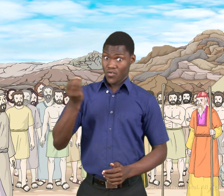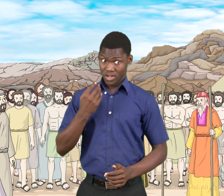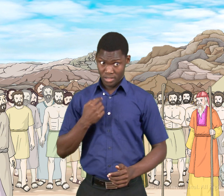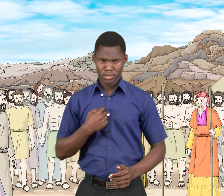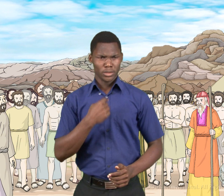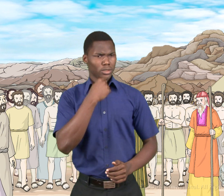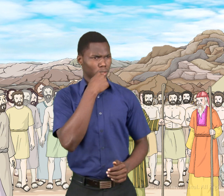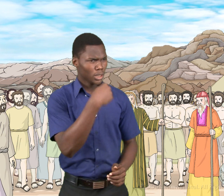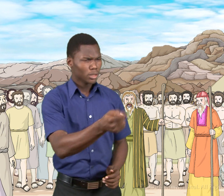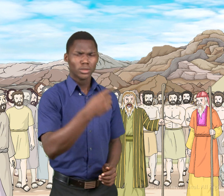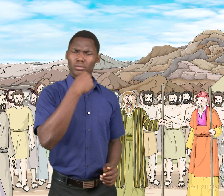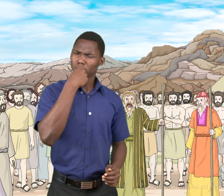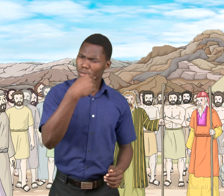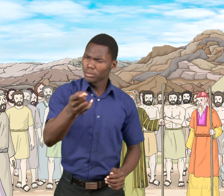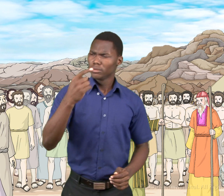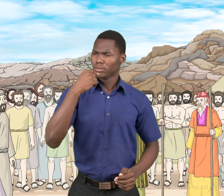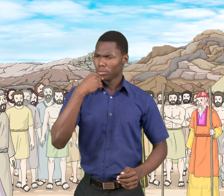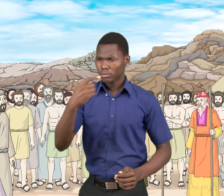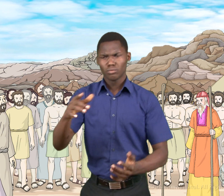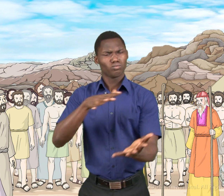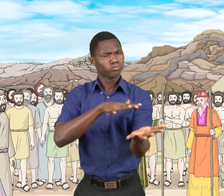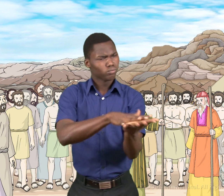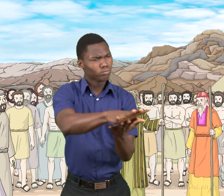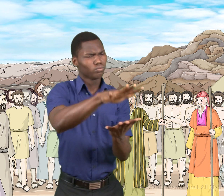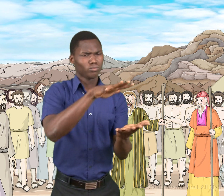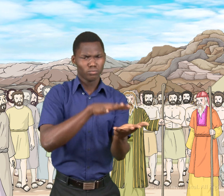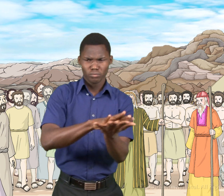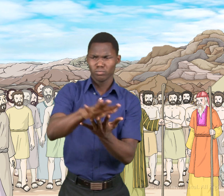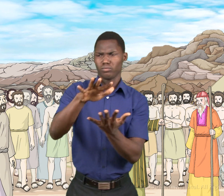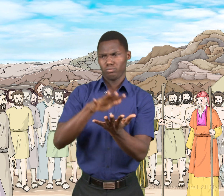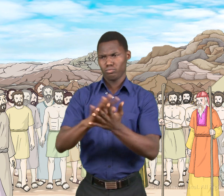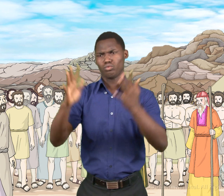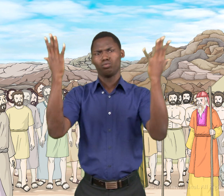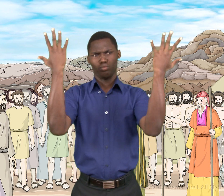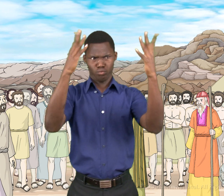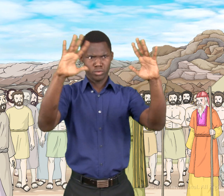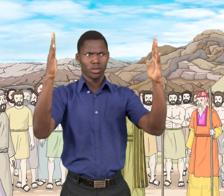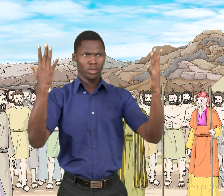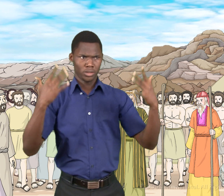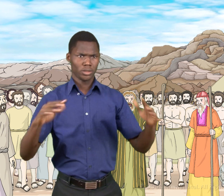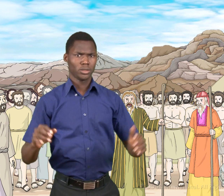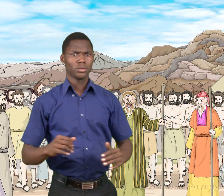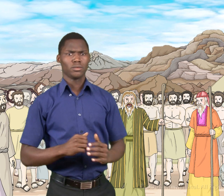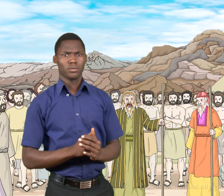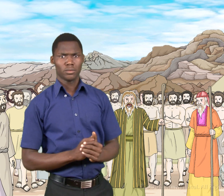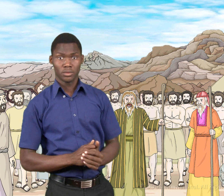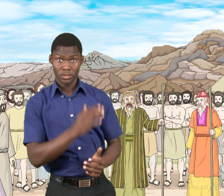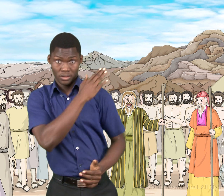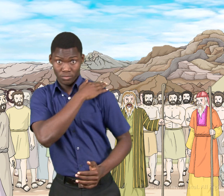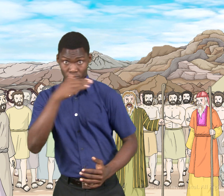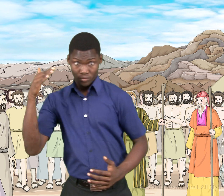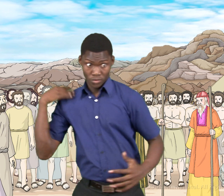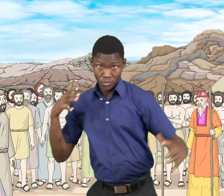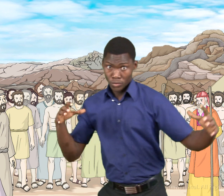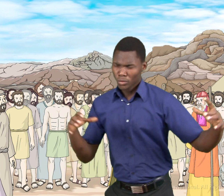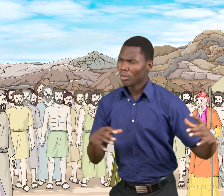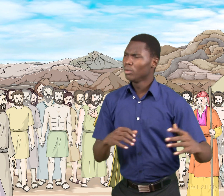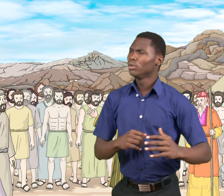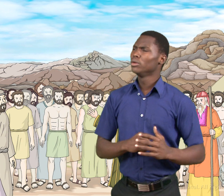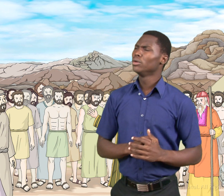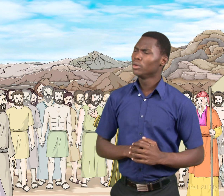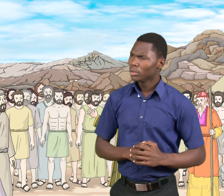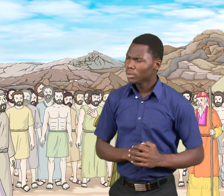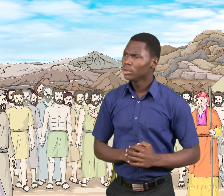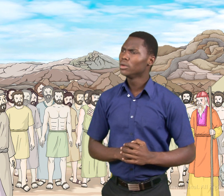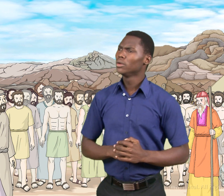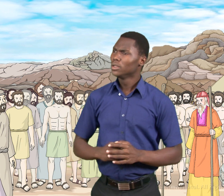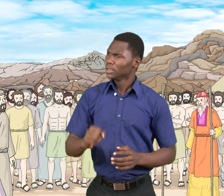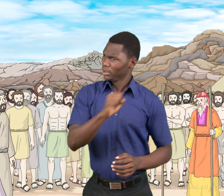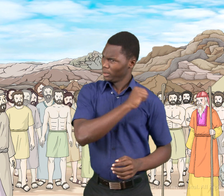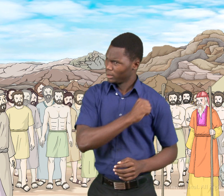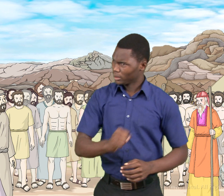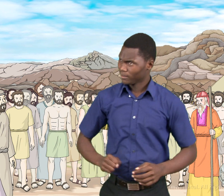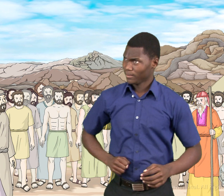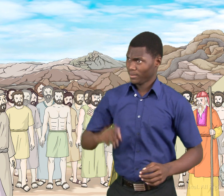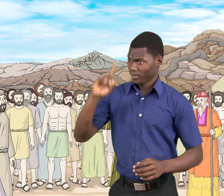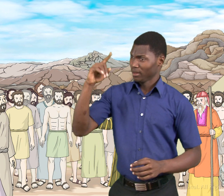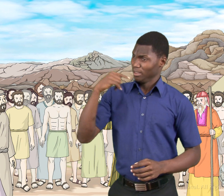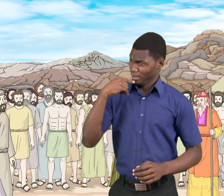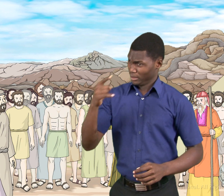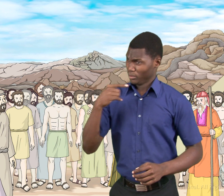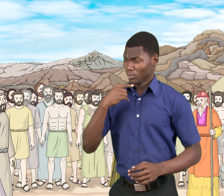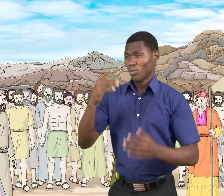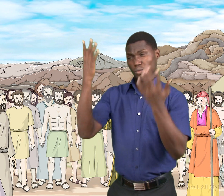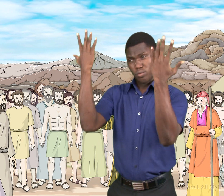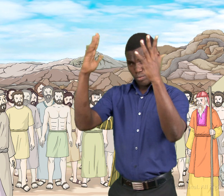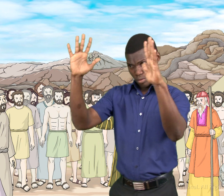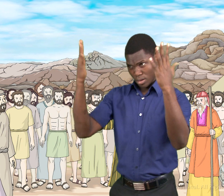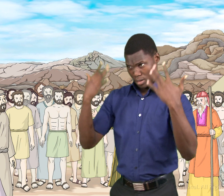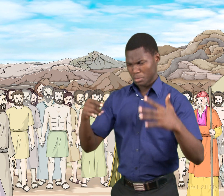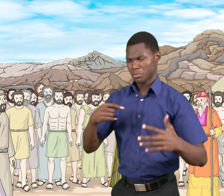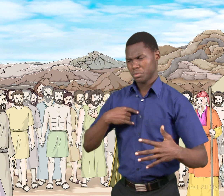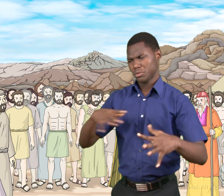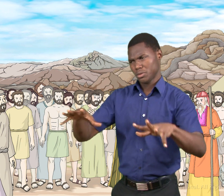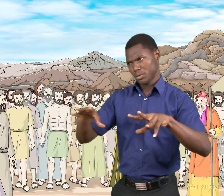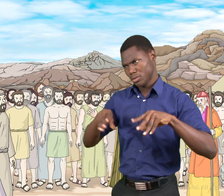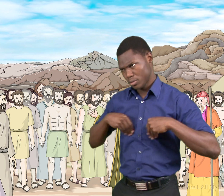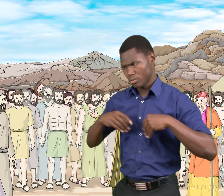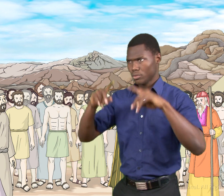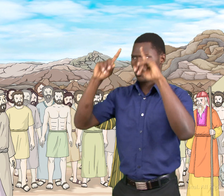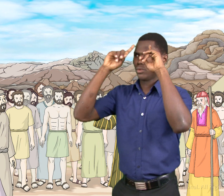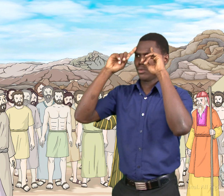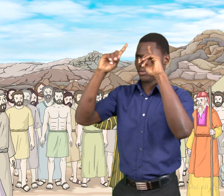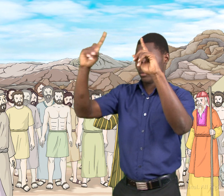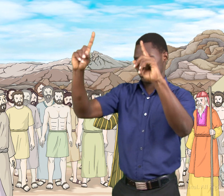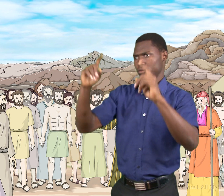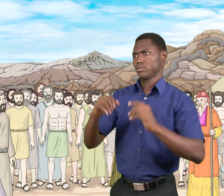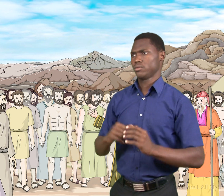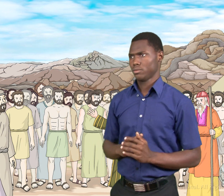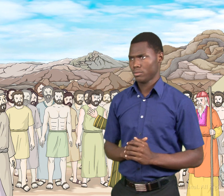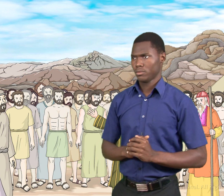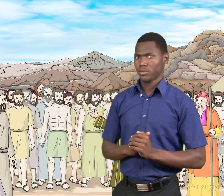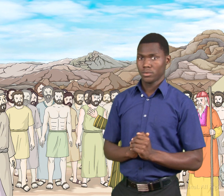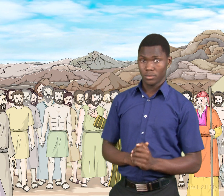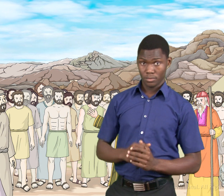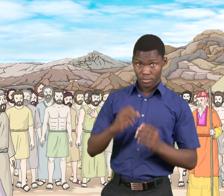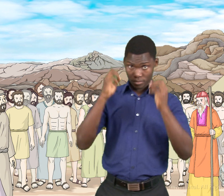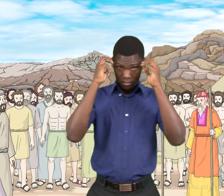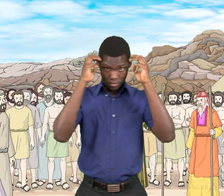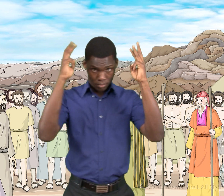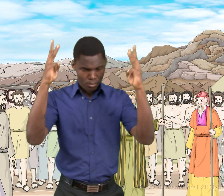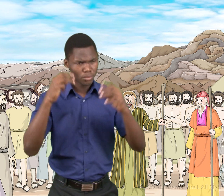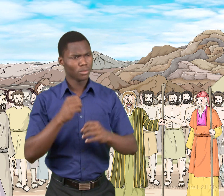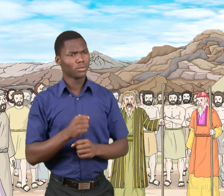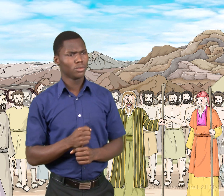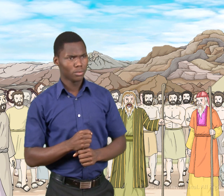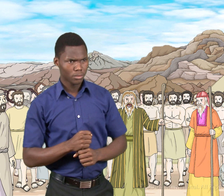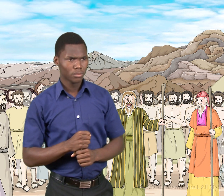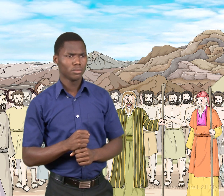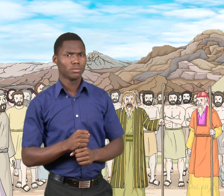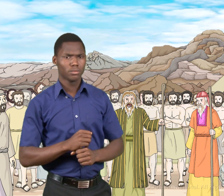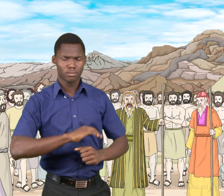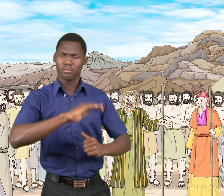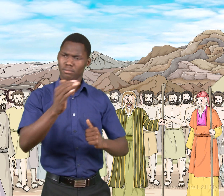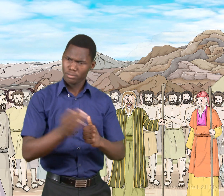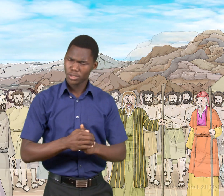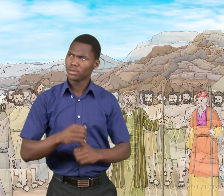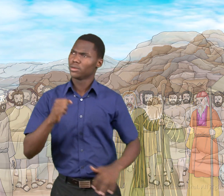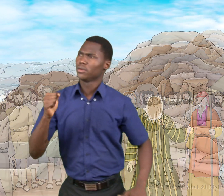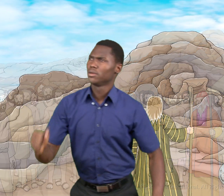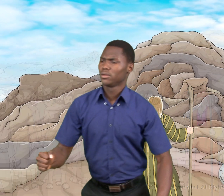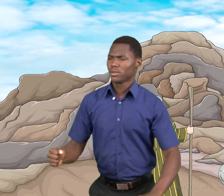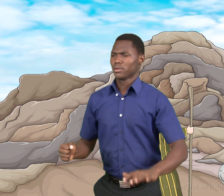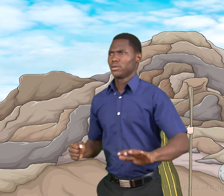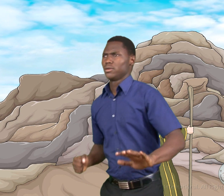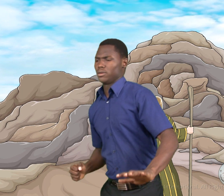And all the people answered together, “We will do everything that the LORD has spoken.”